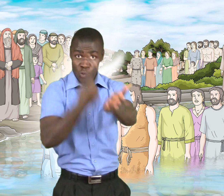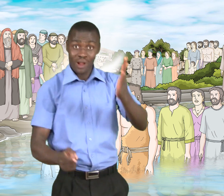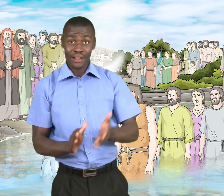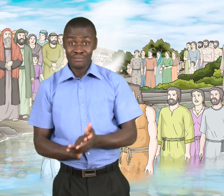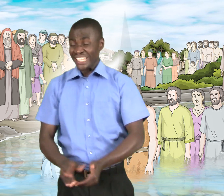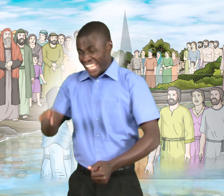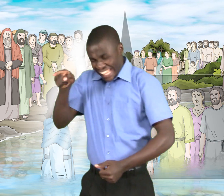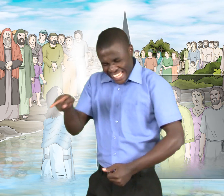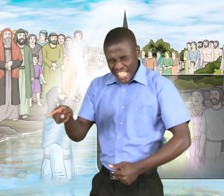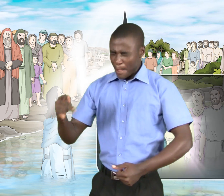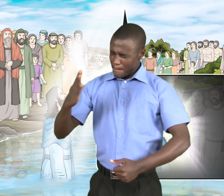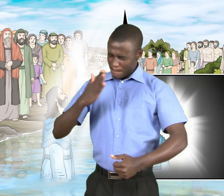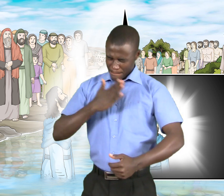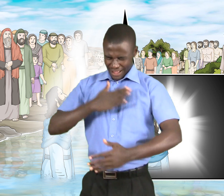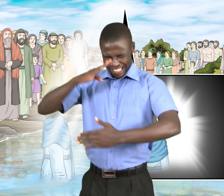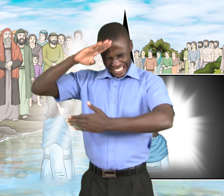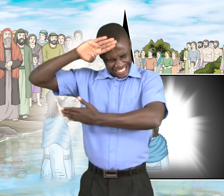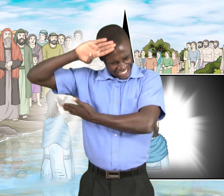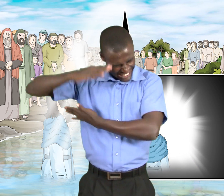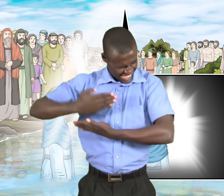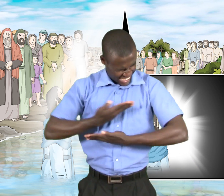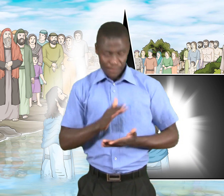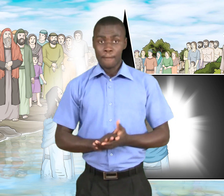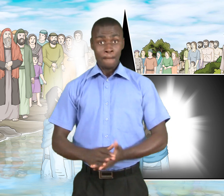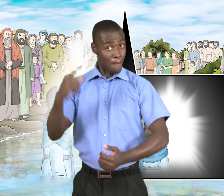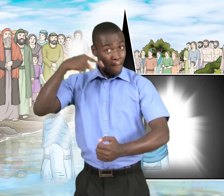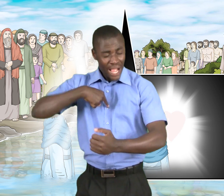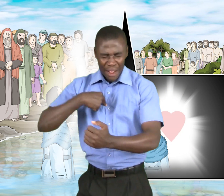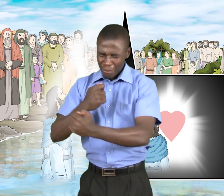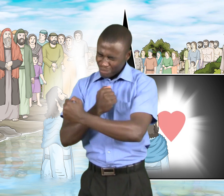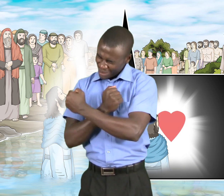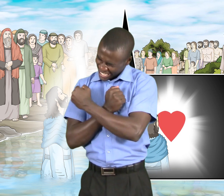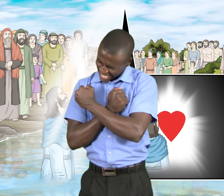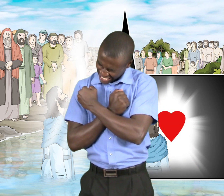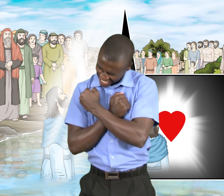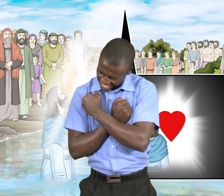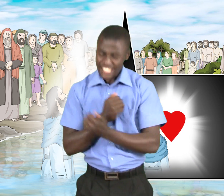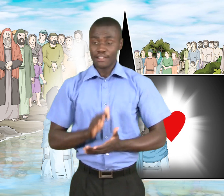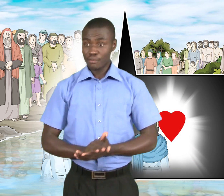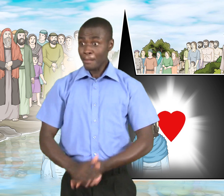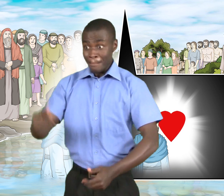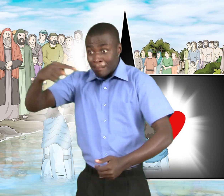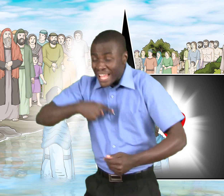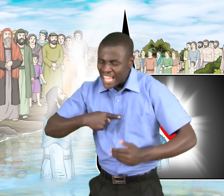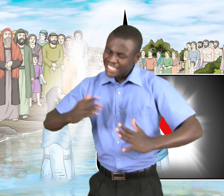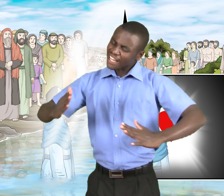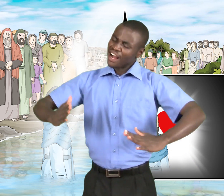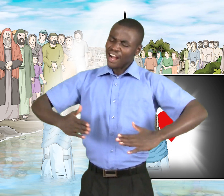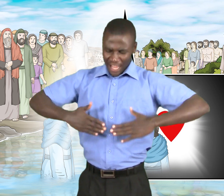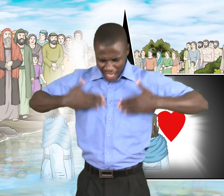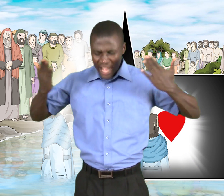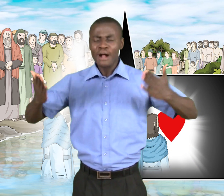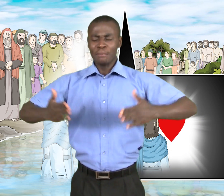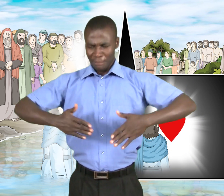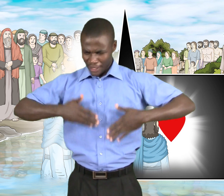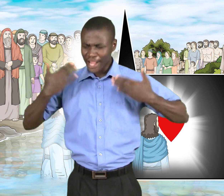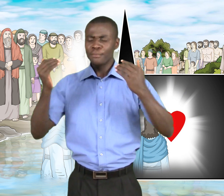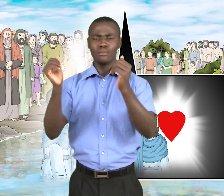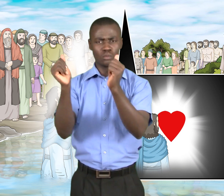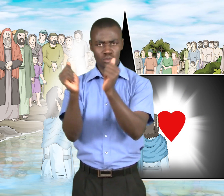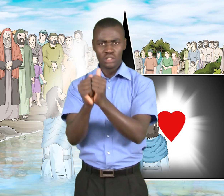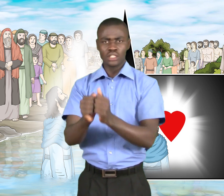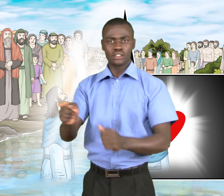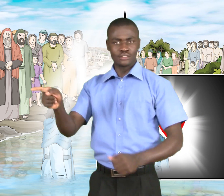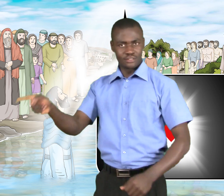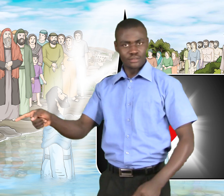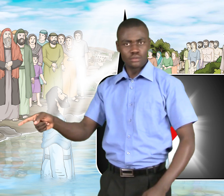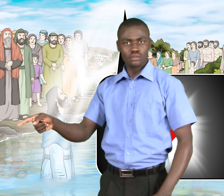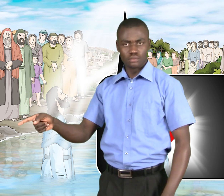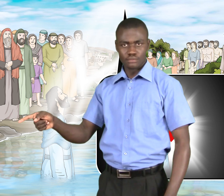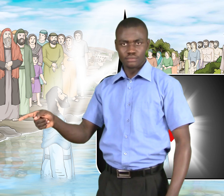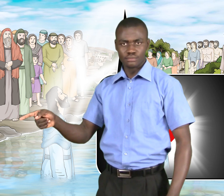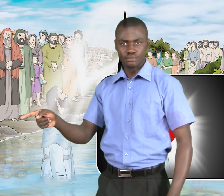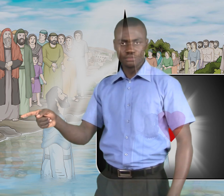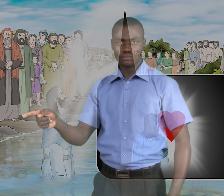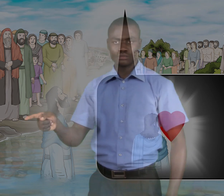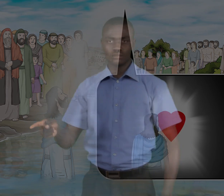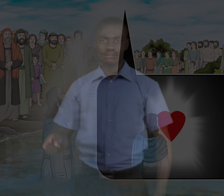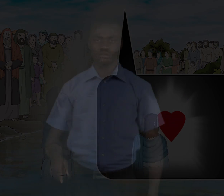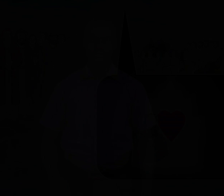And a voice from heaven said, “This is My beloved Son, in whom I am well pleased!”